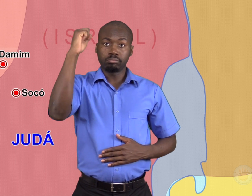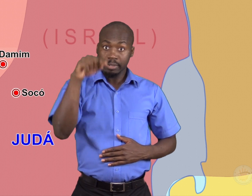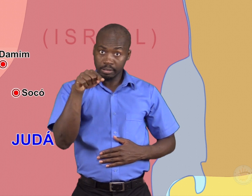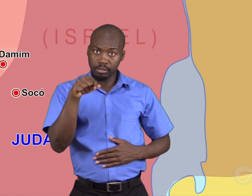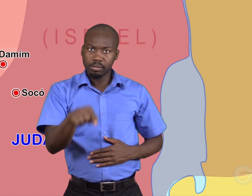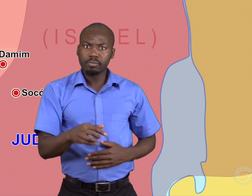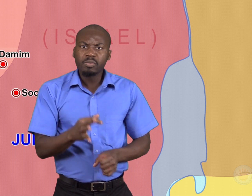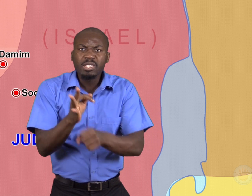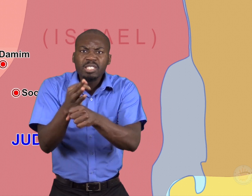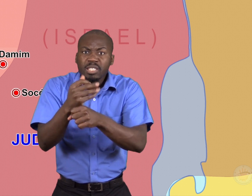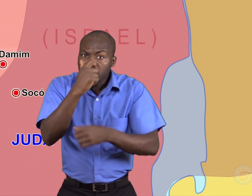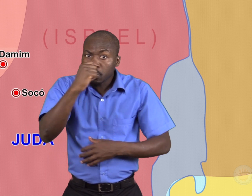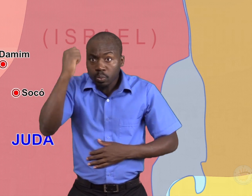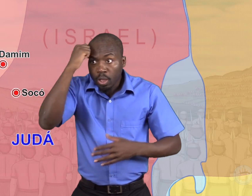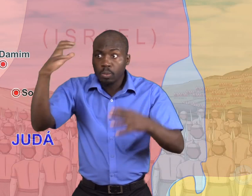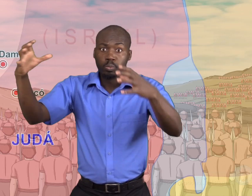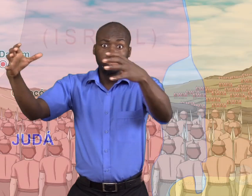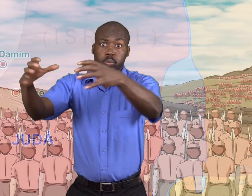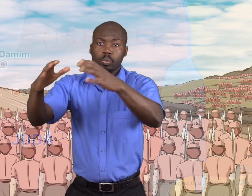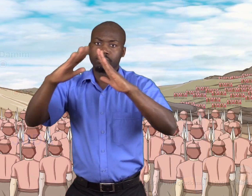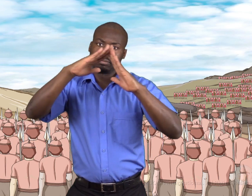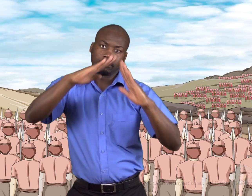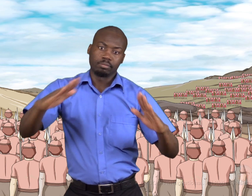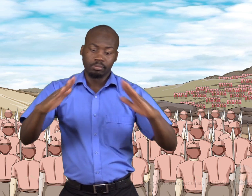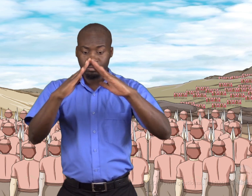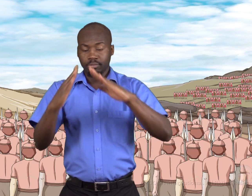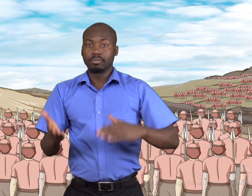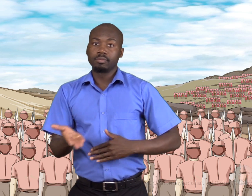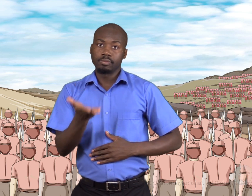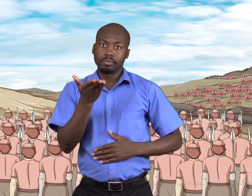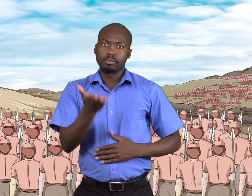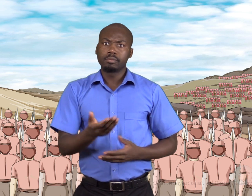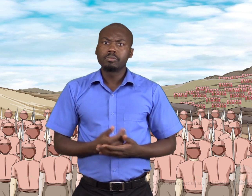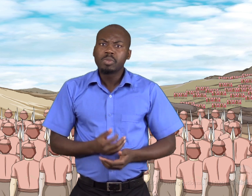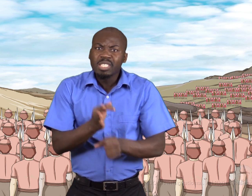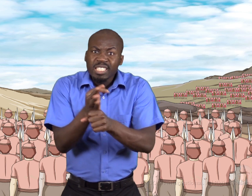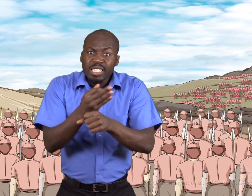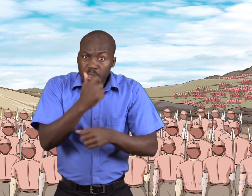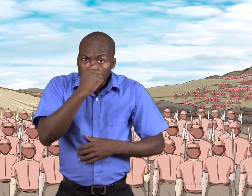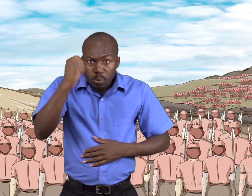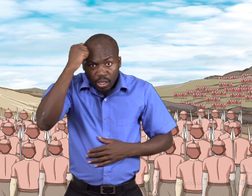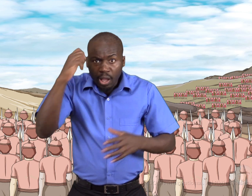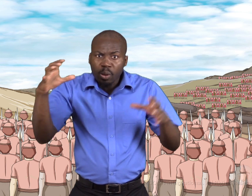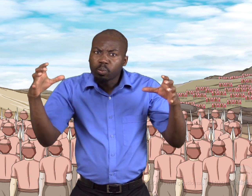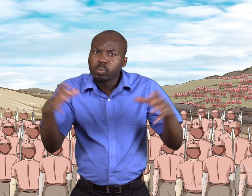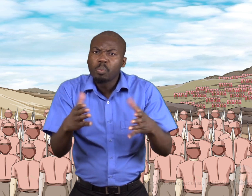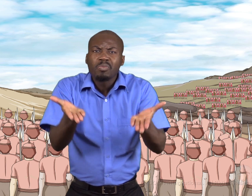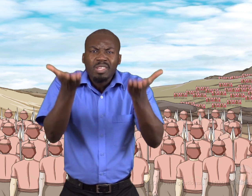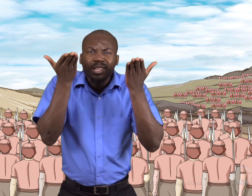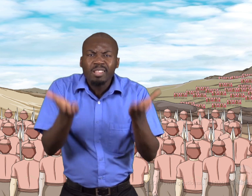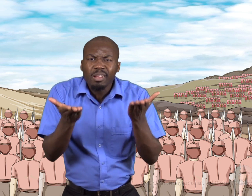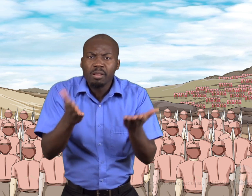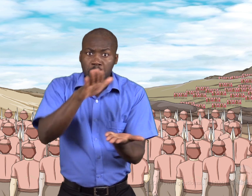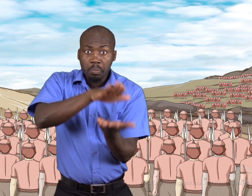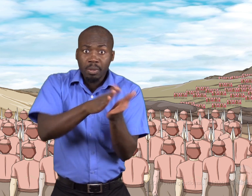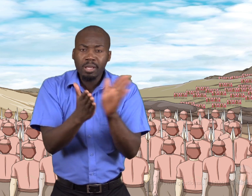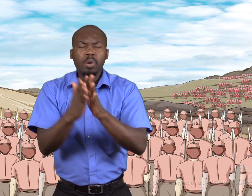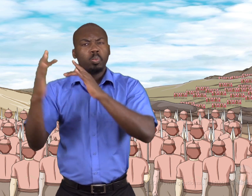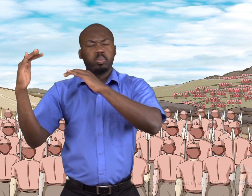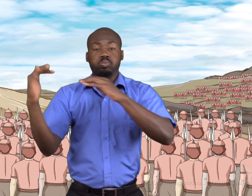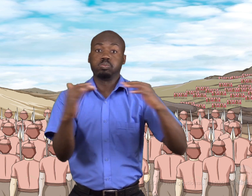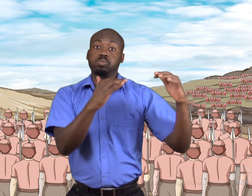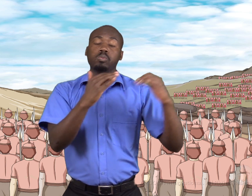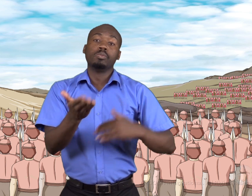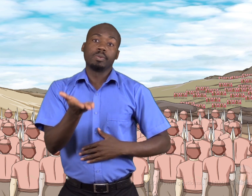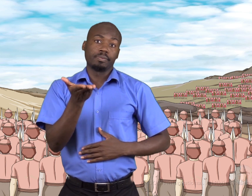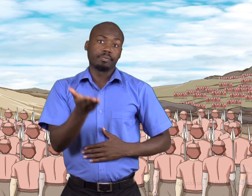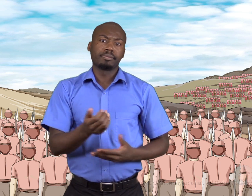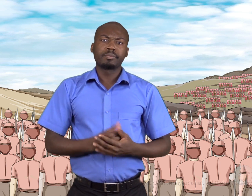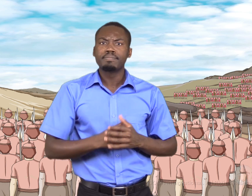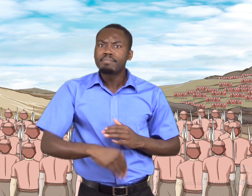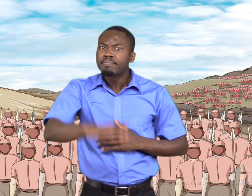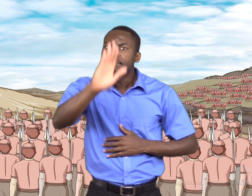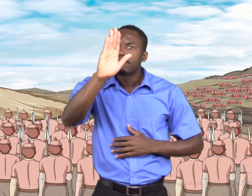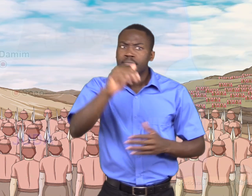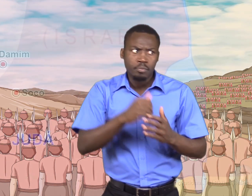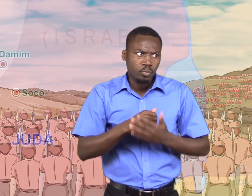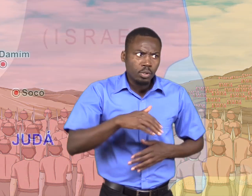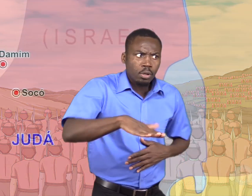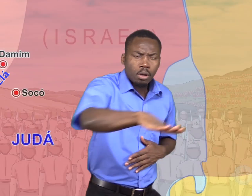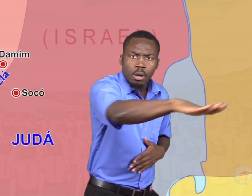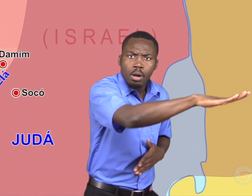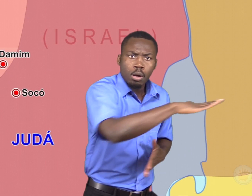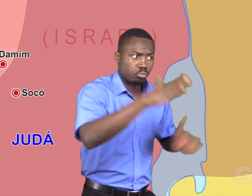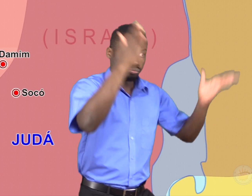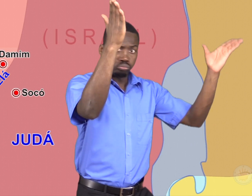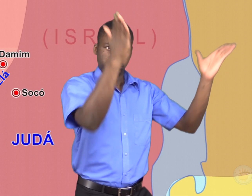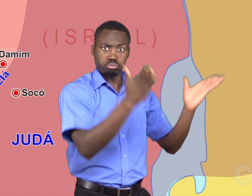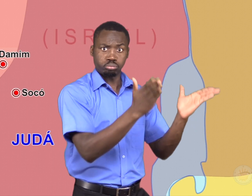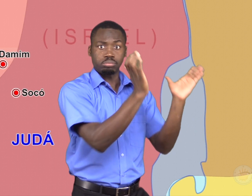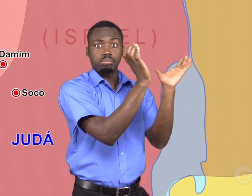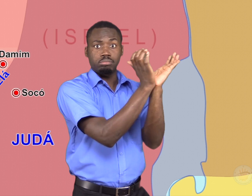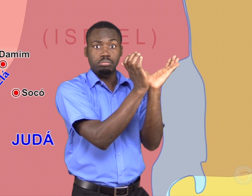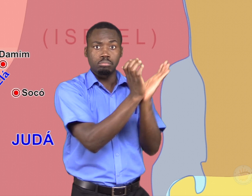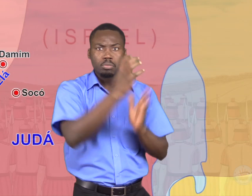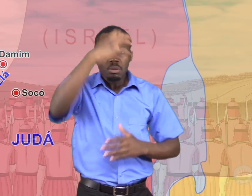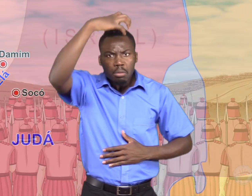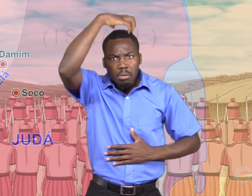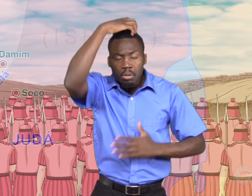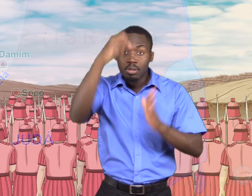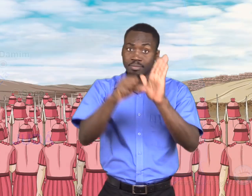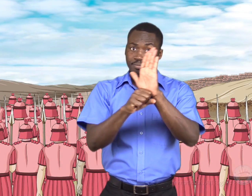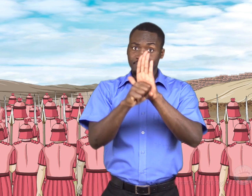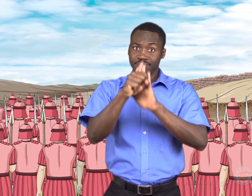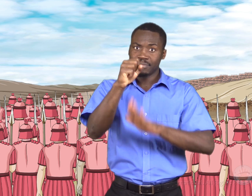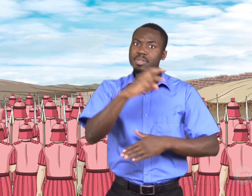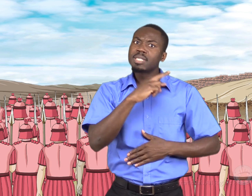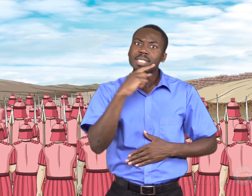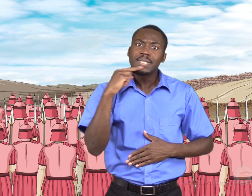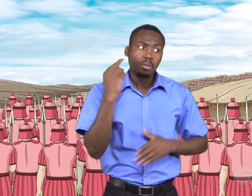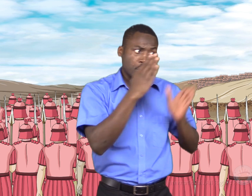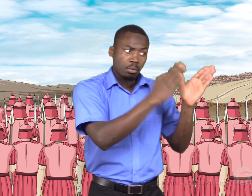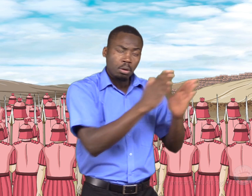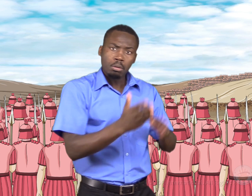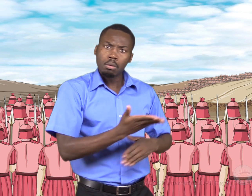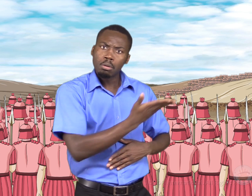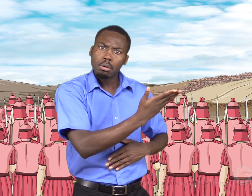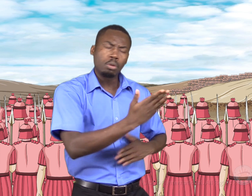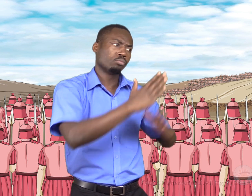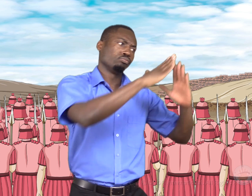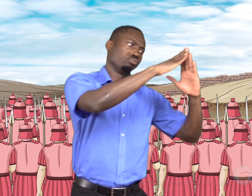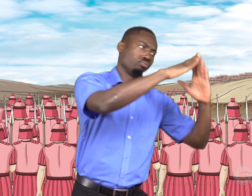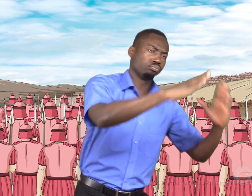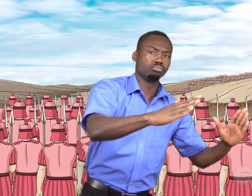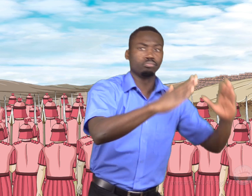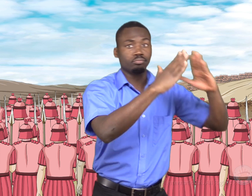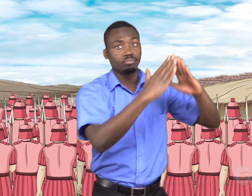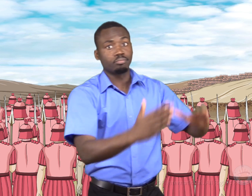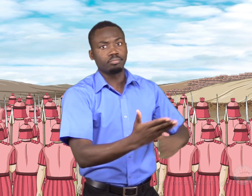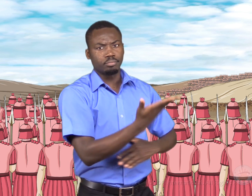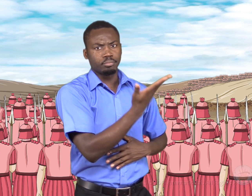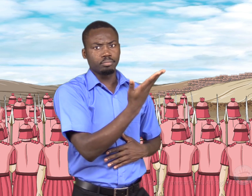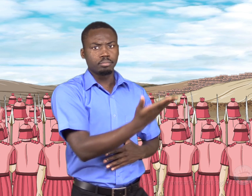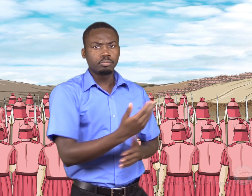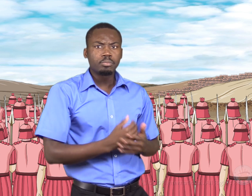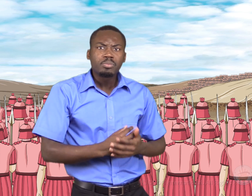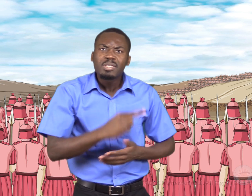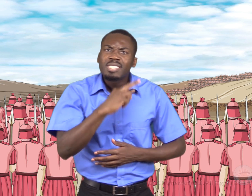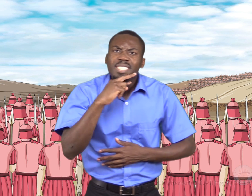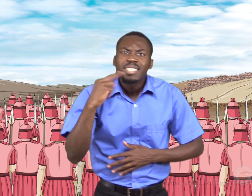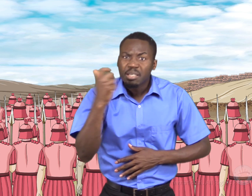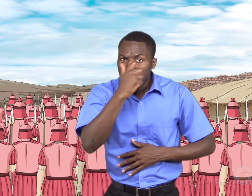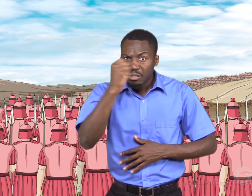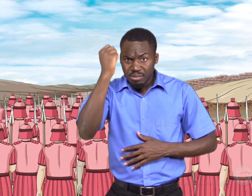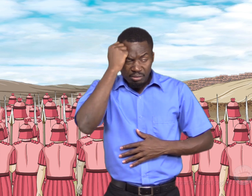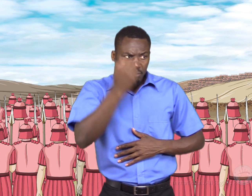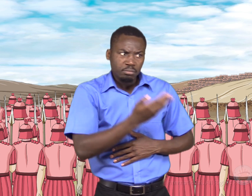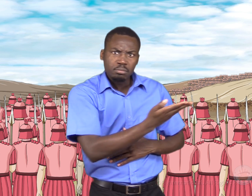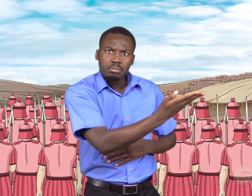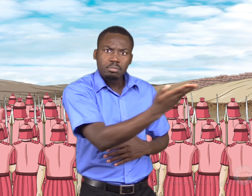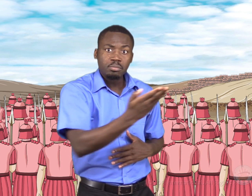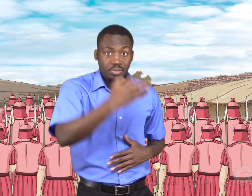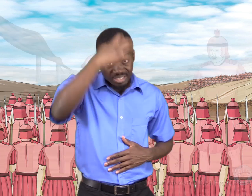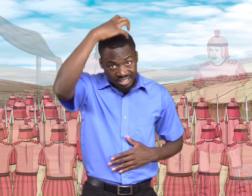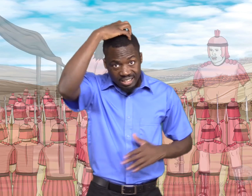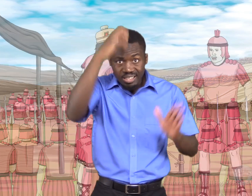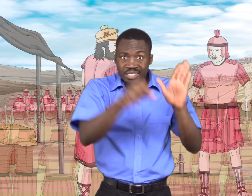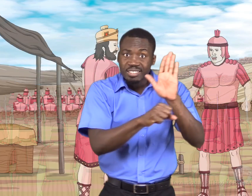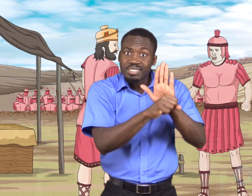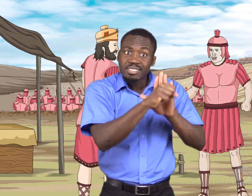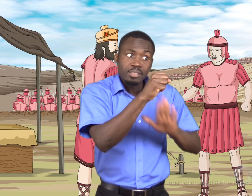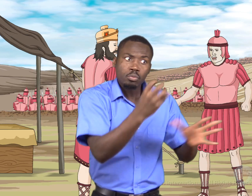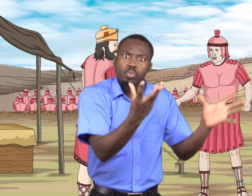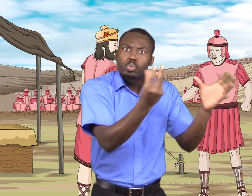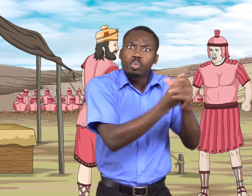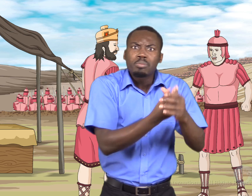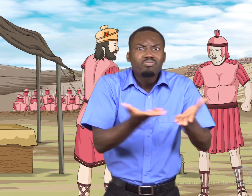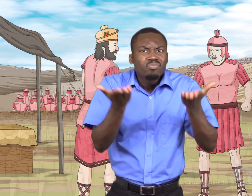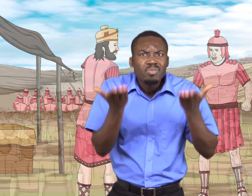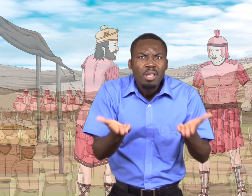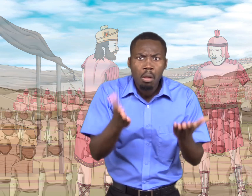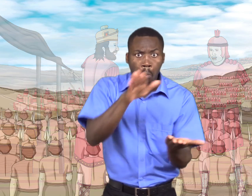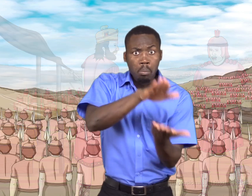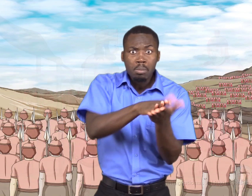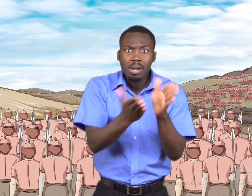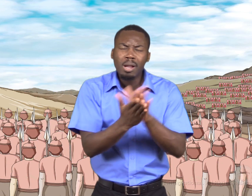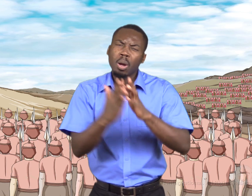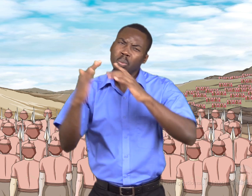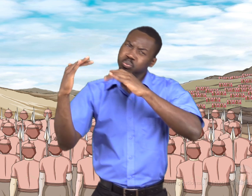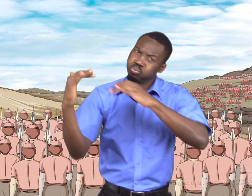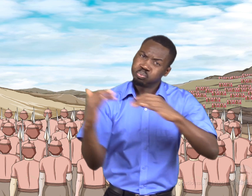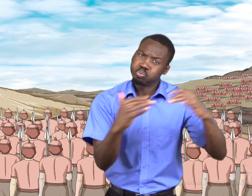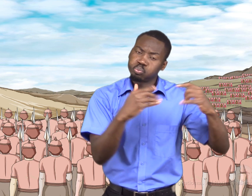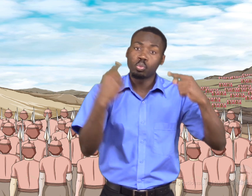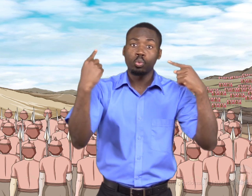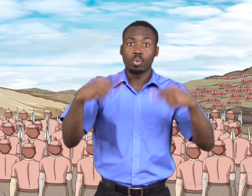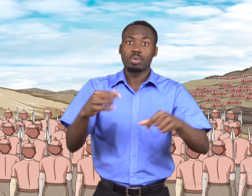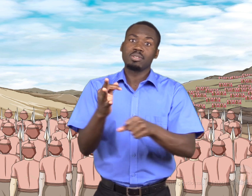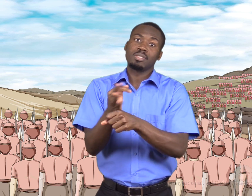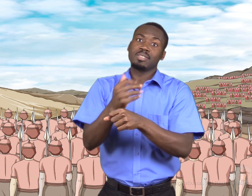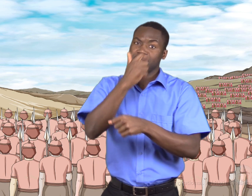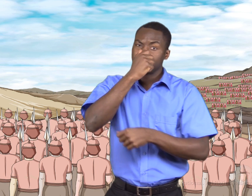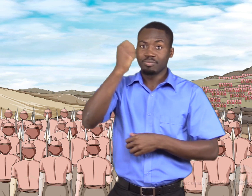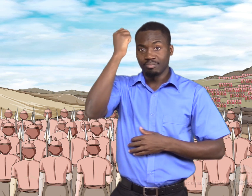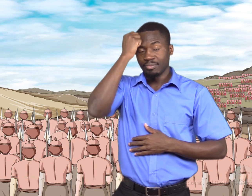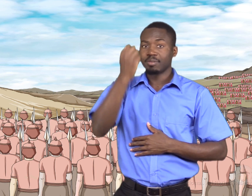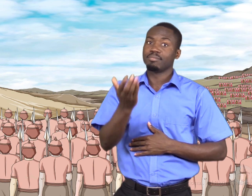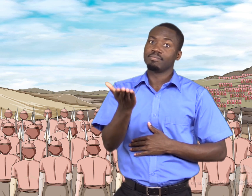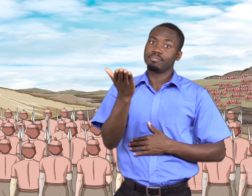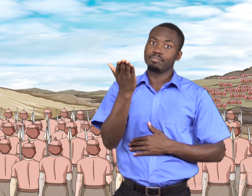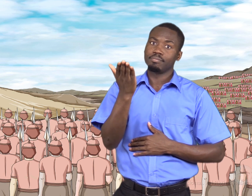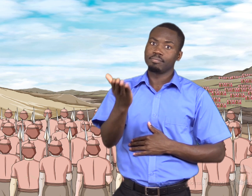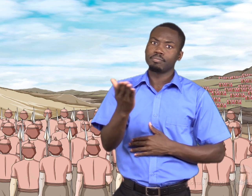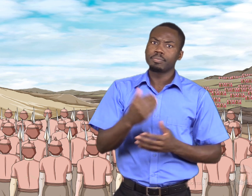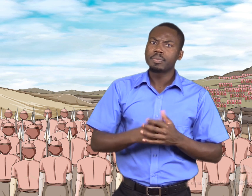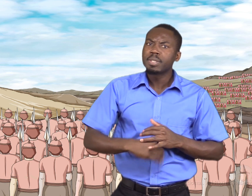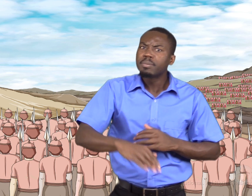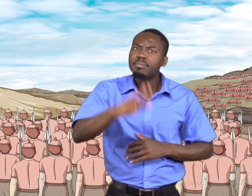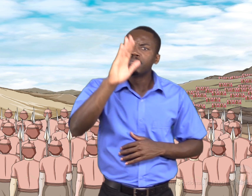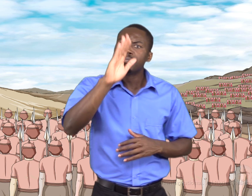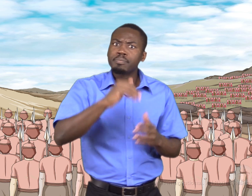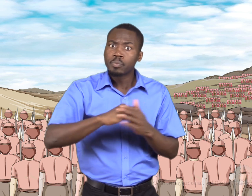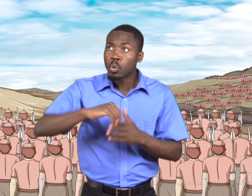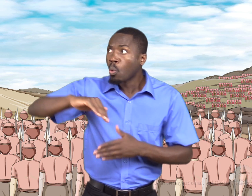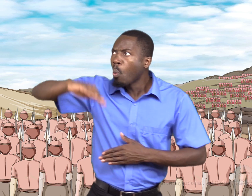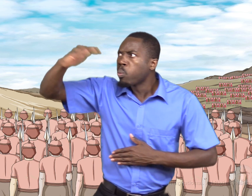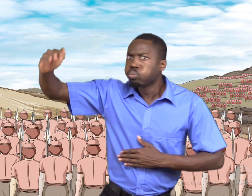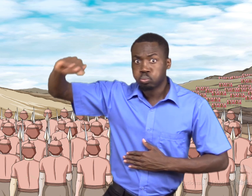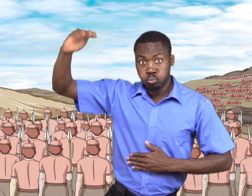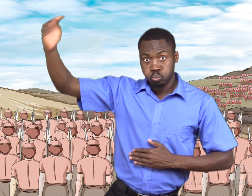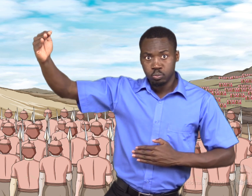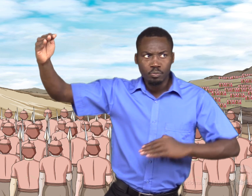Saul and the men of Israel assembled and camped in the Valley of Elah, arraying themselves for battle against the Philistines.